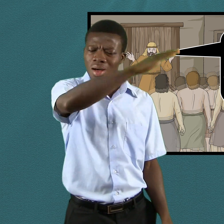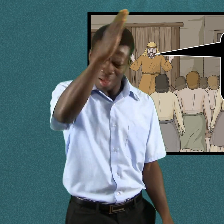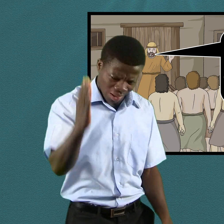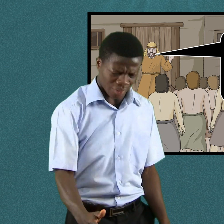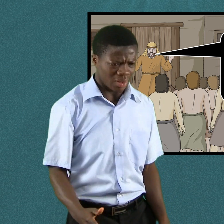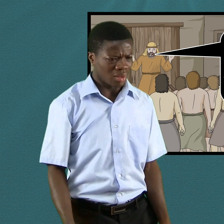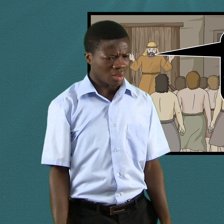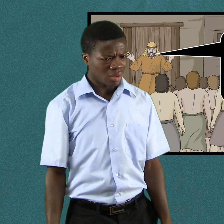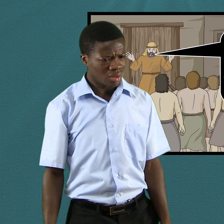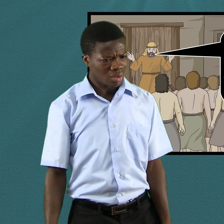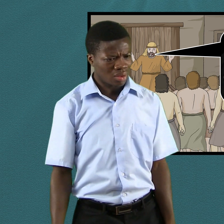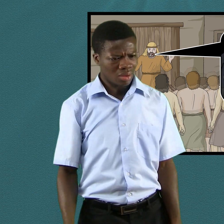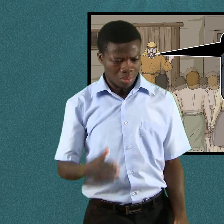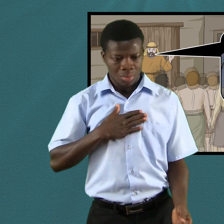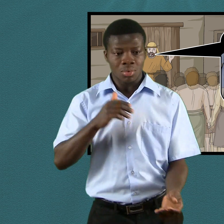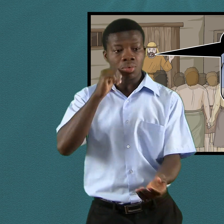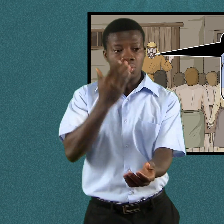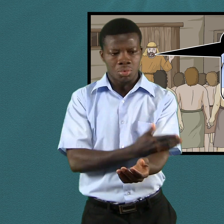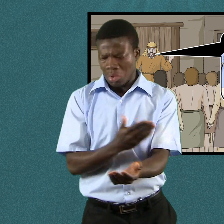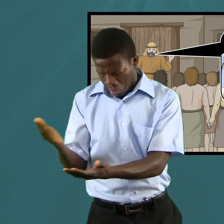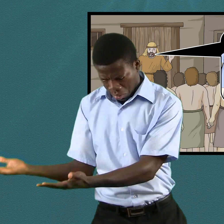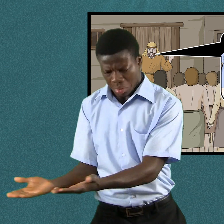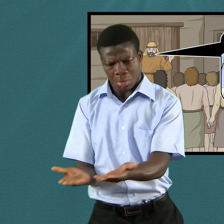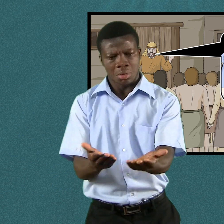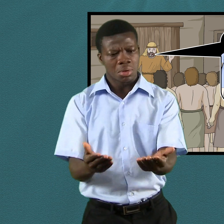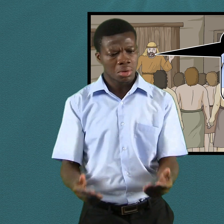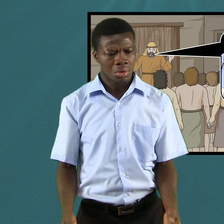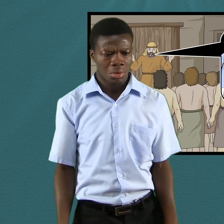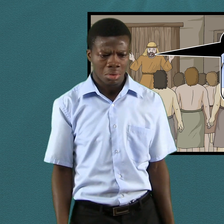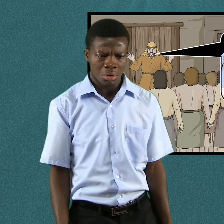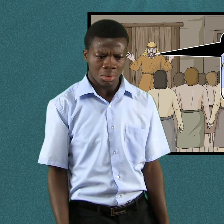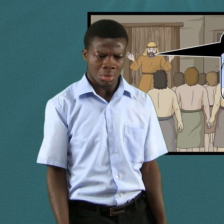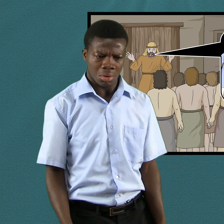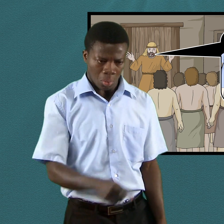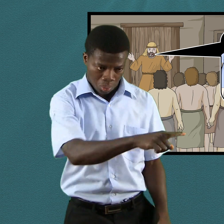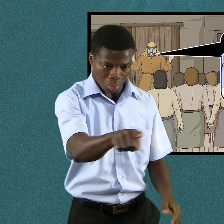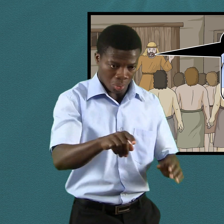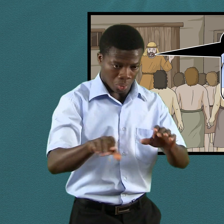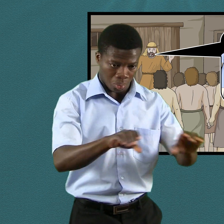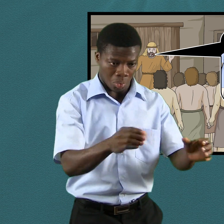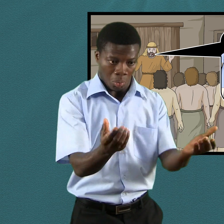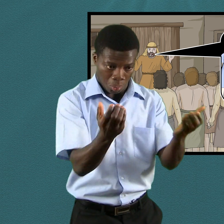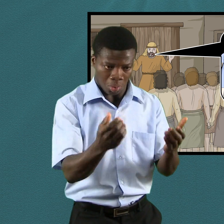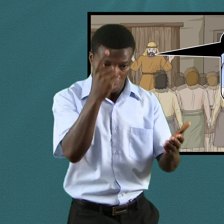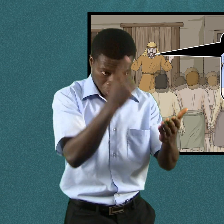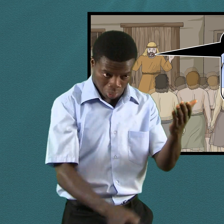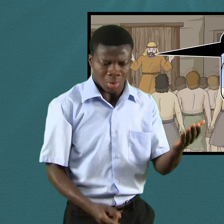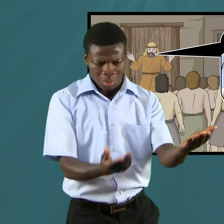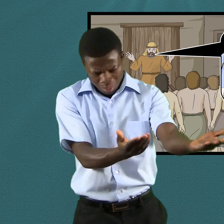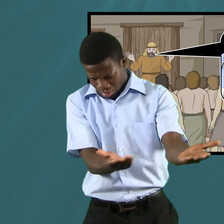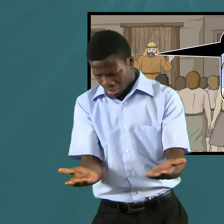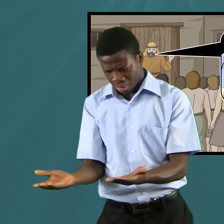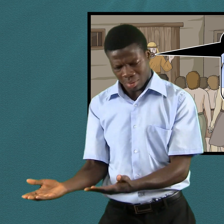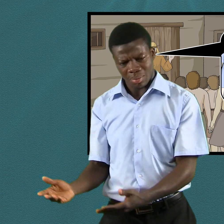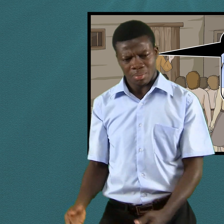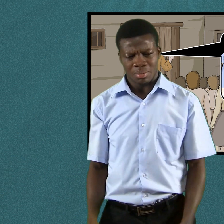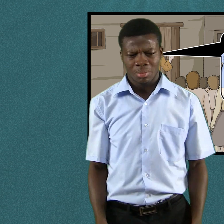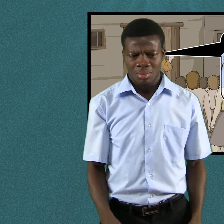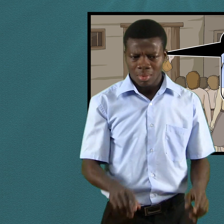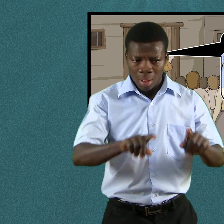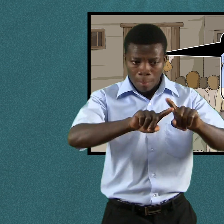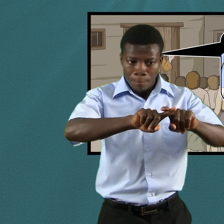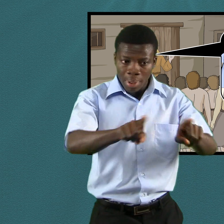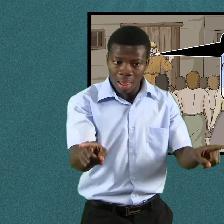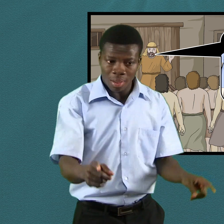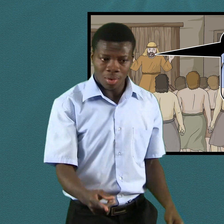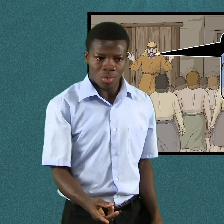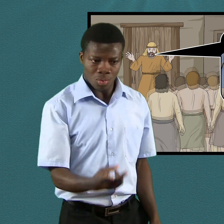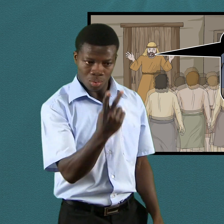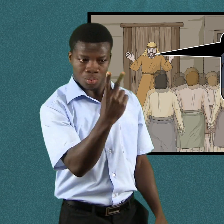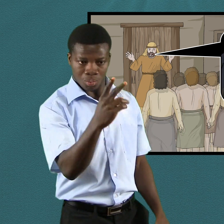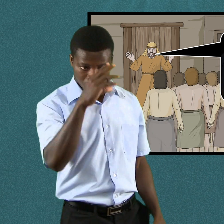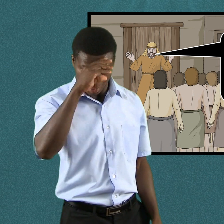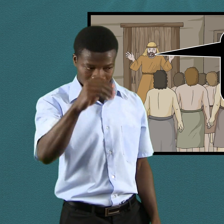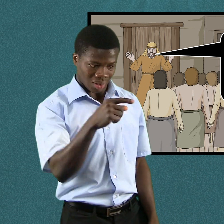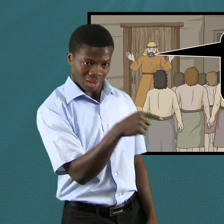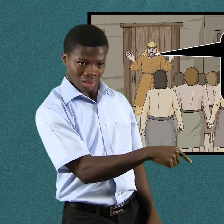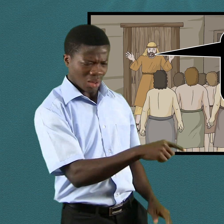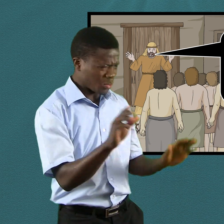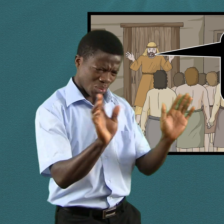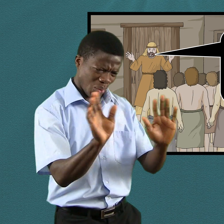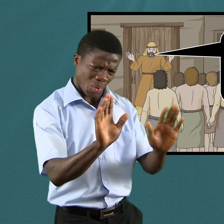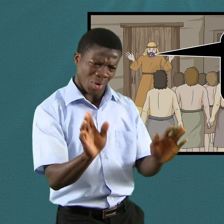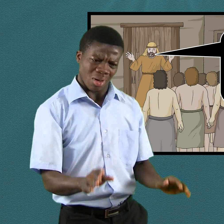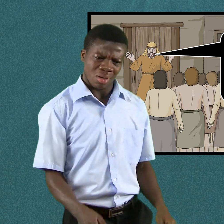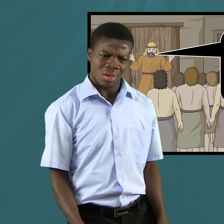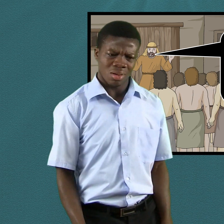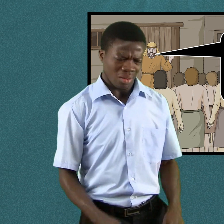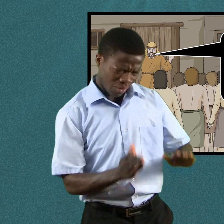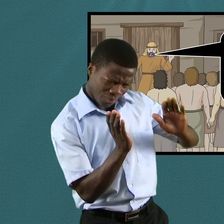Let me bring them to you, and you can do to them as you please.